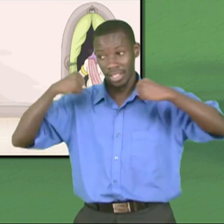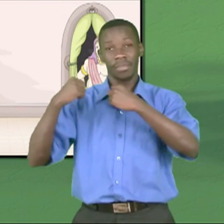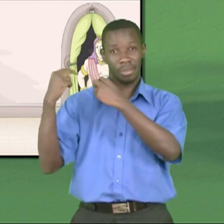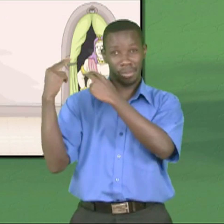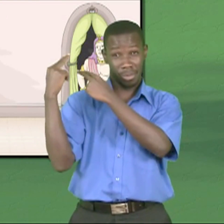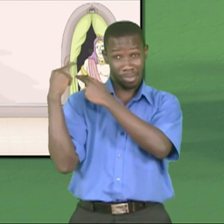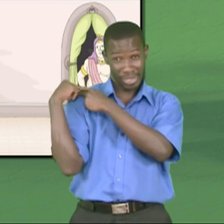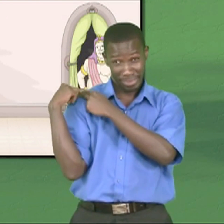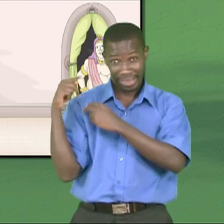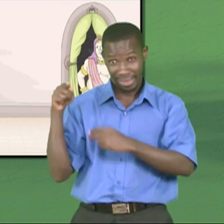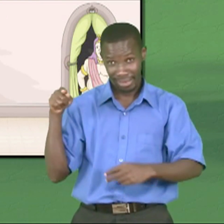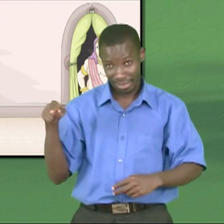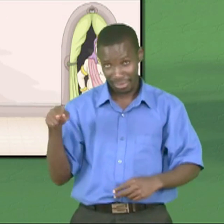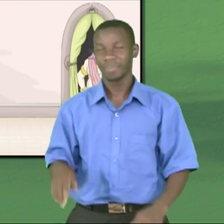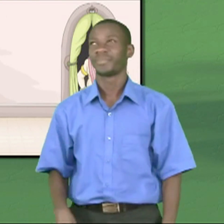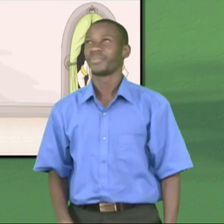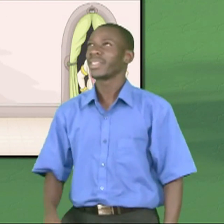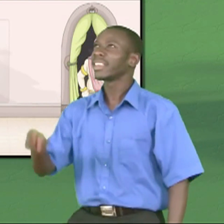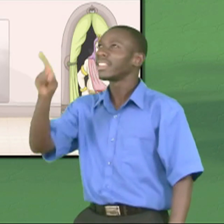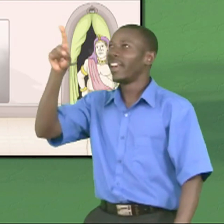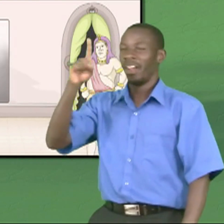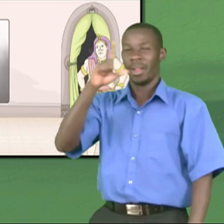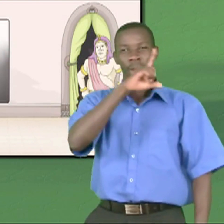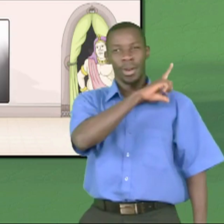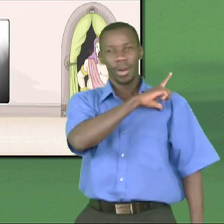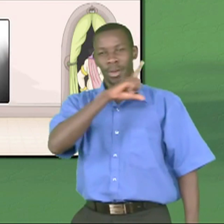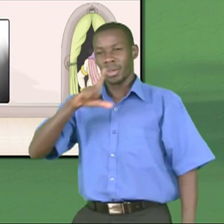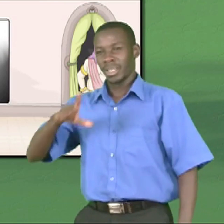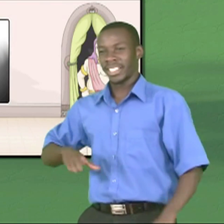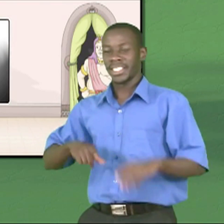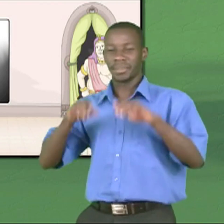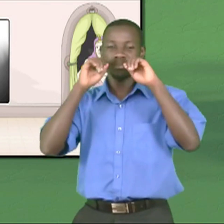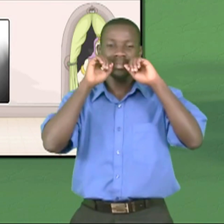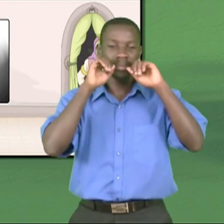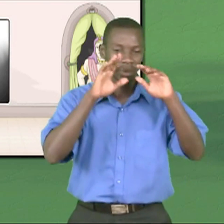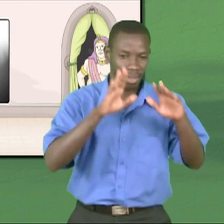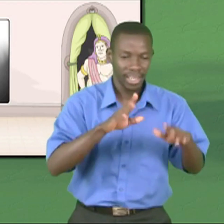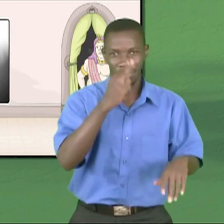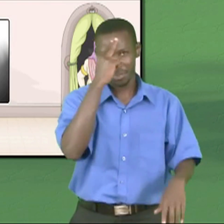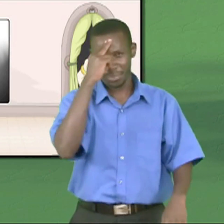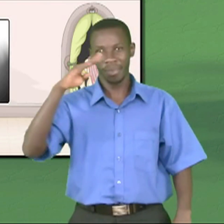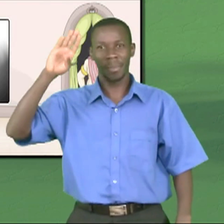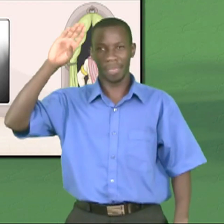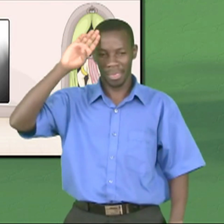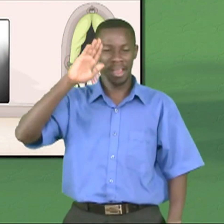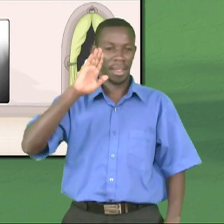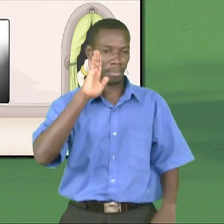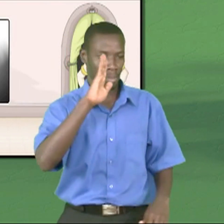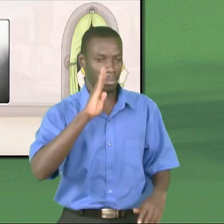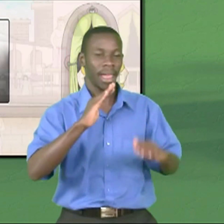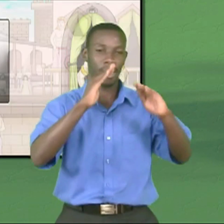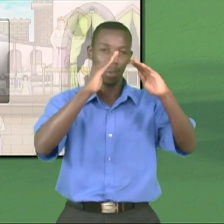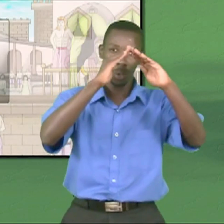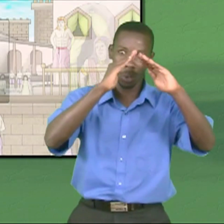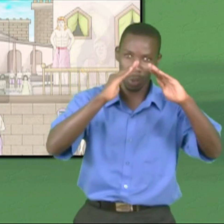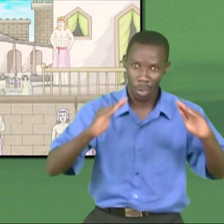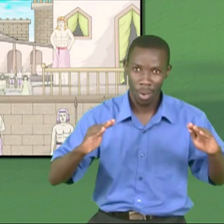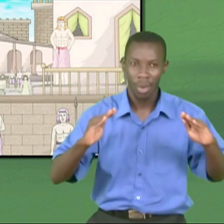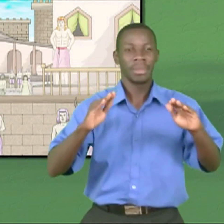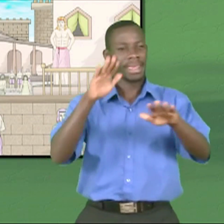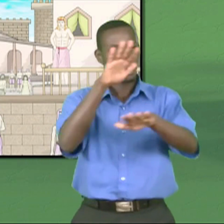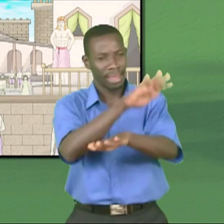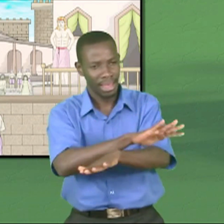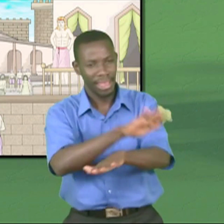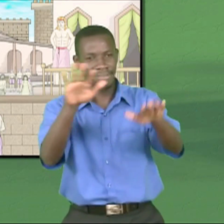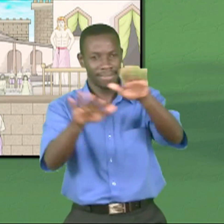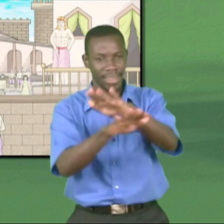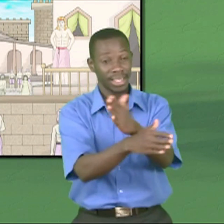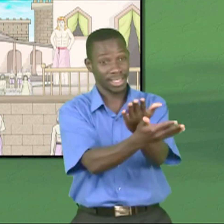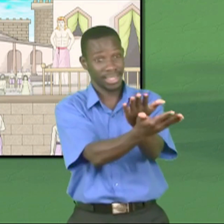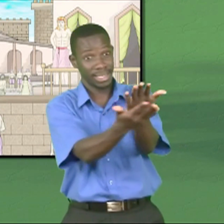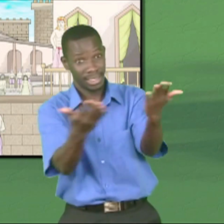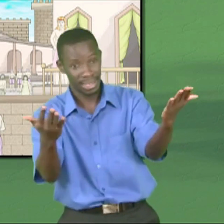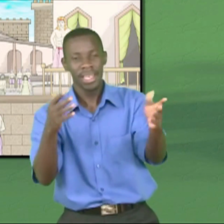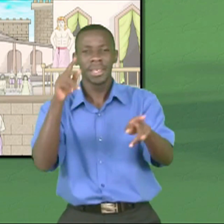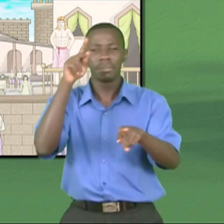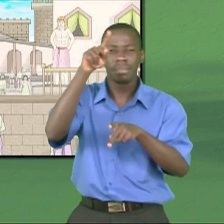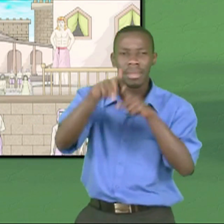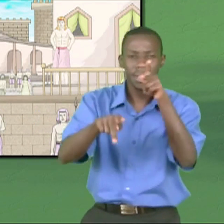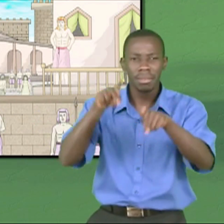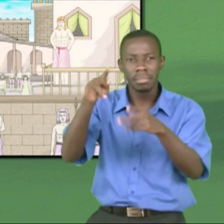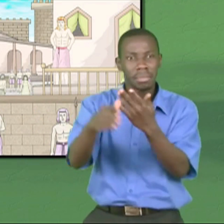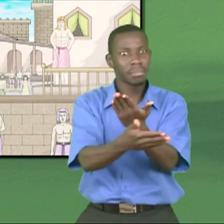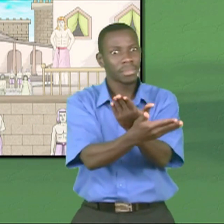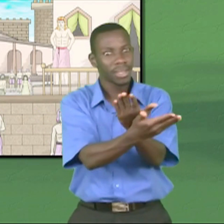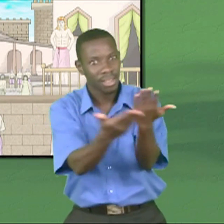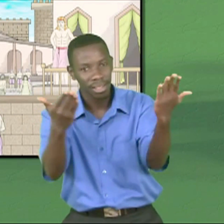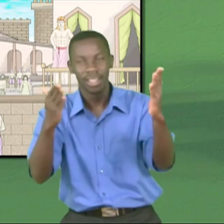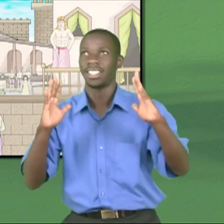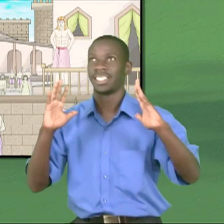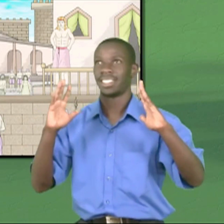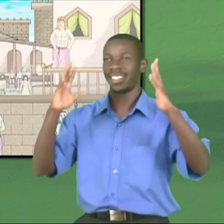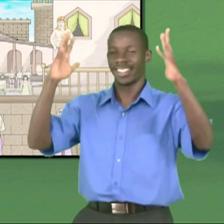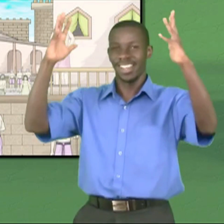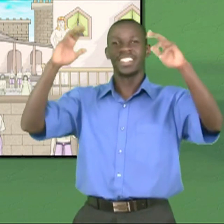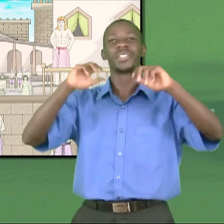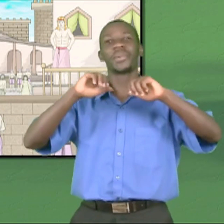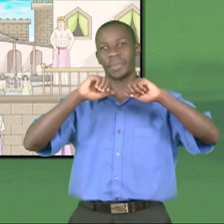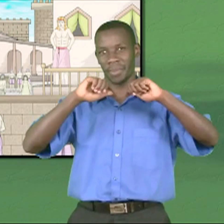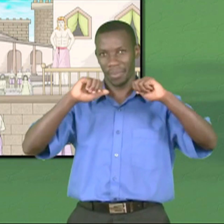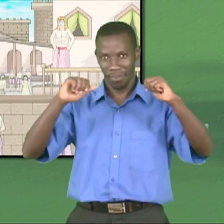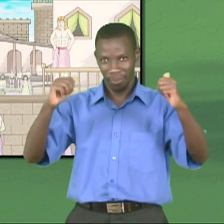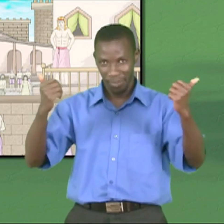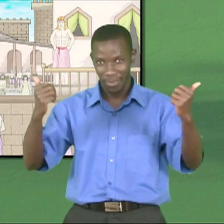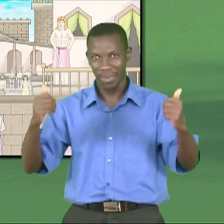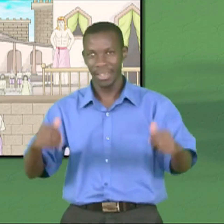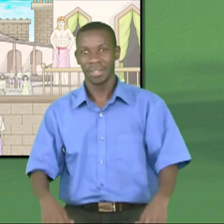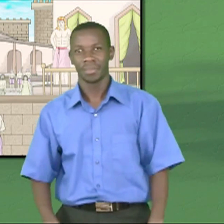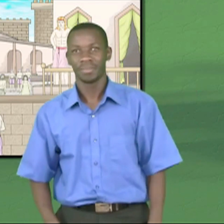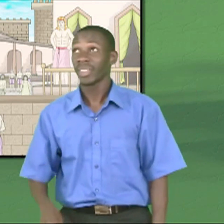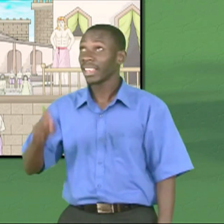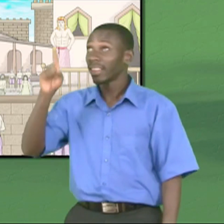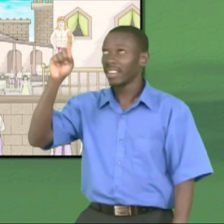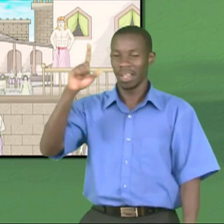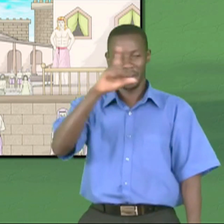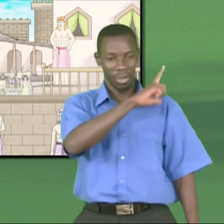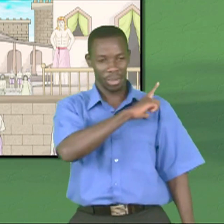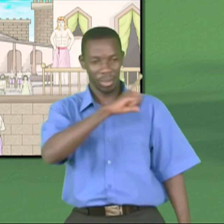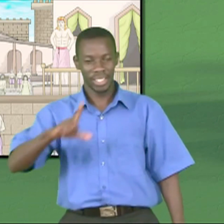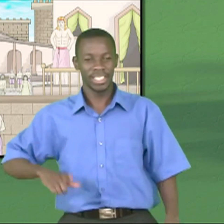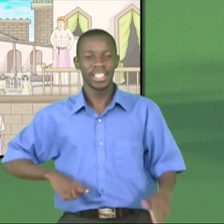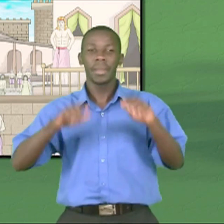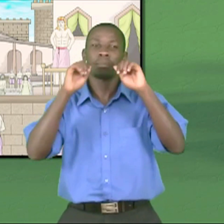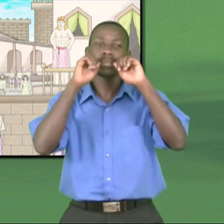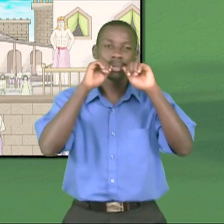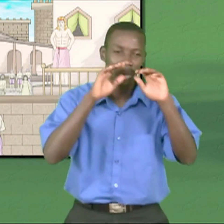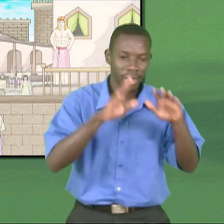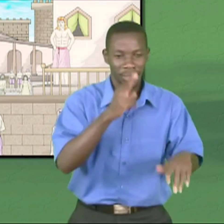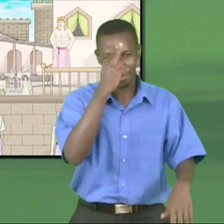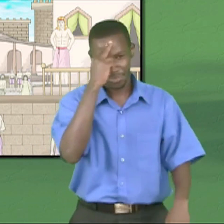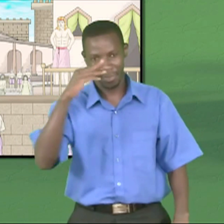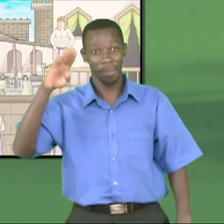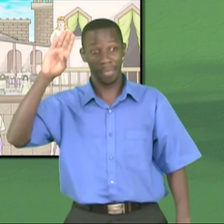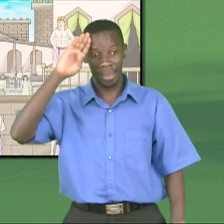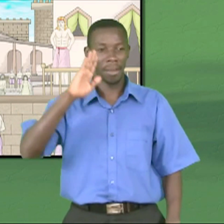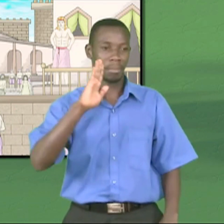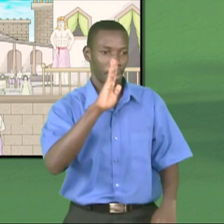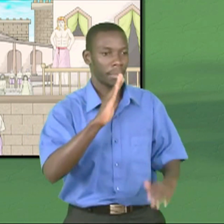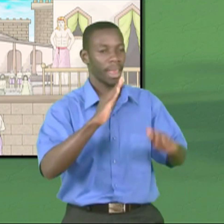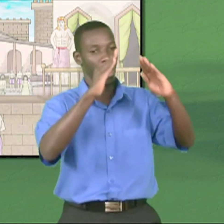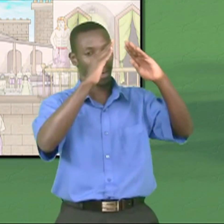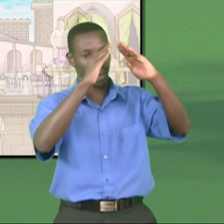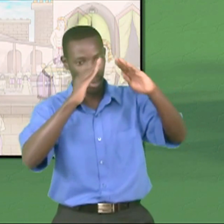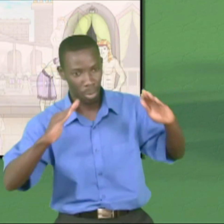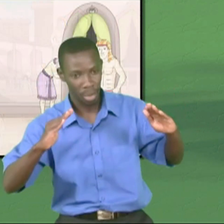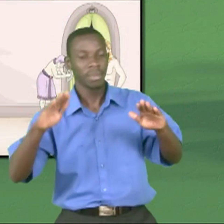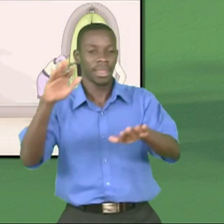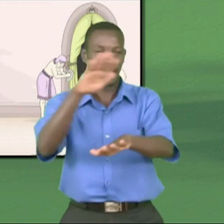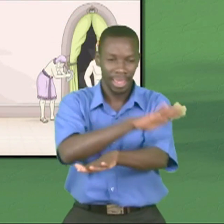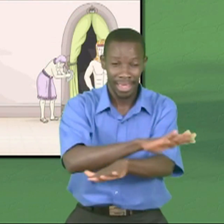From the time that he put Joseph in charge of his household and all he owned, the LORD blessed the Egyptian’s household on account of him.